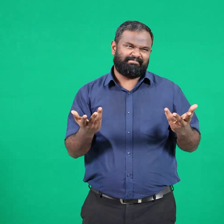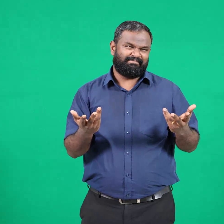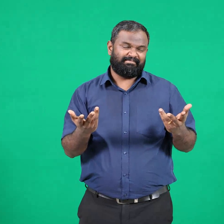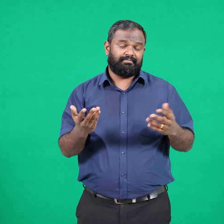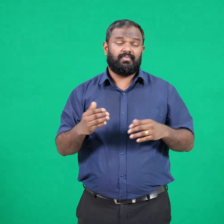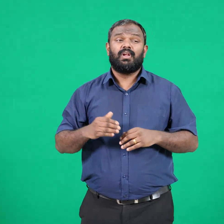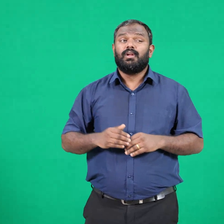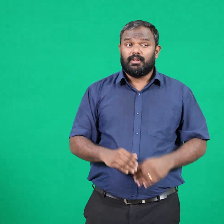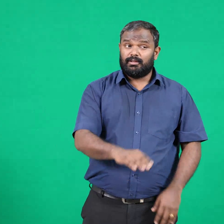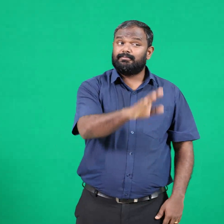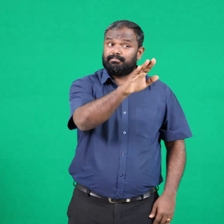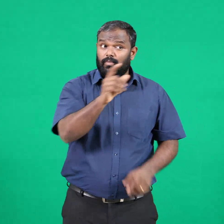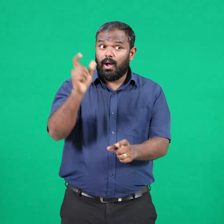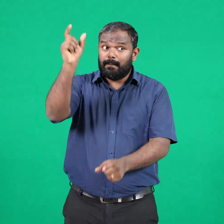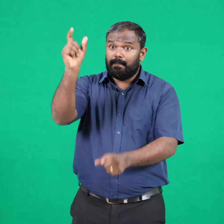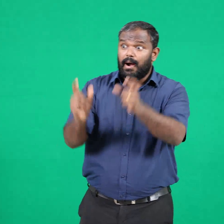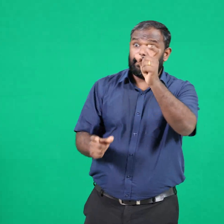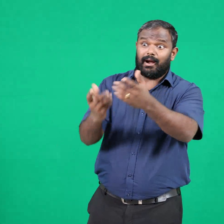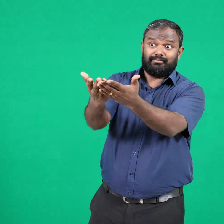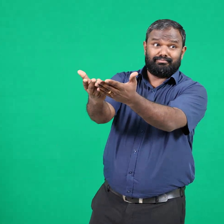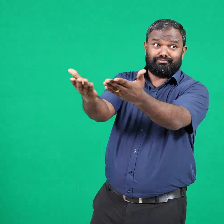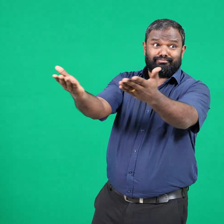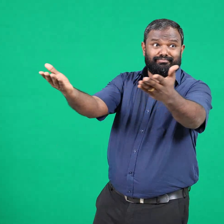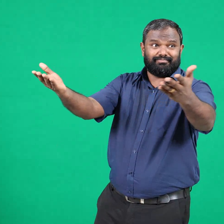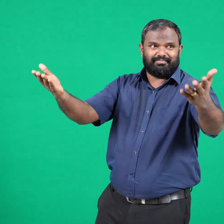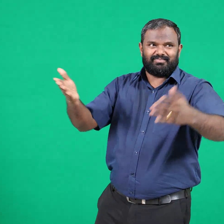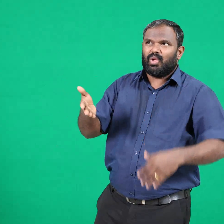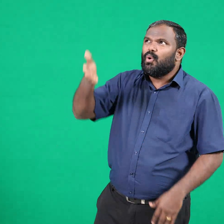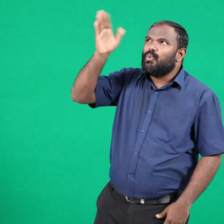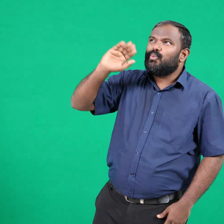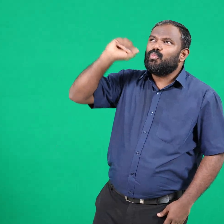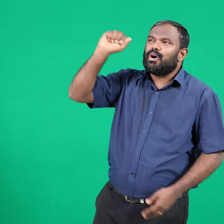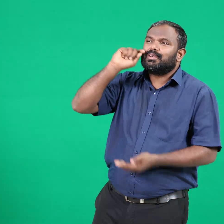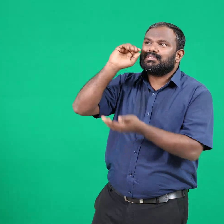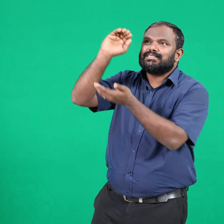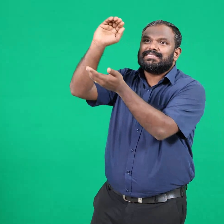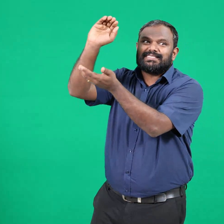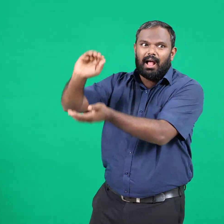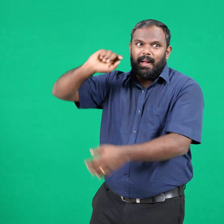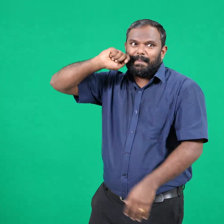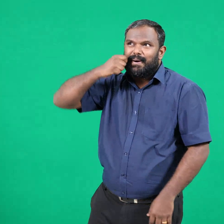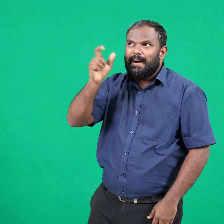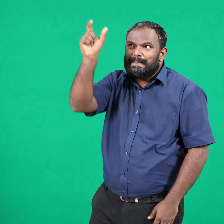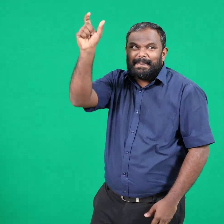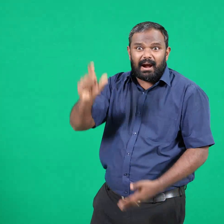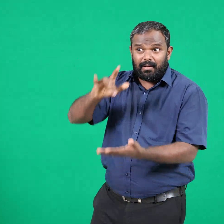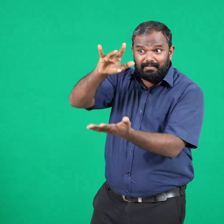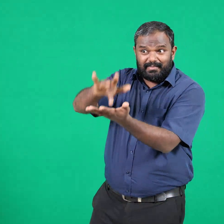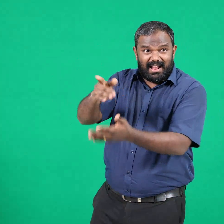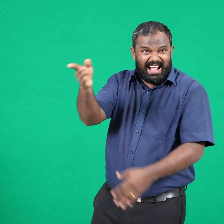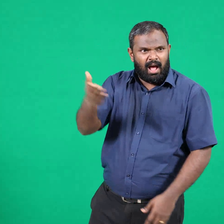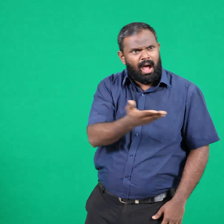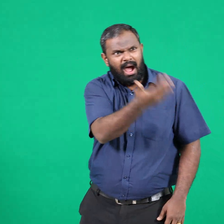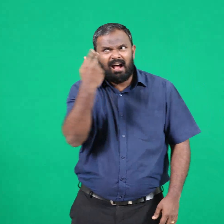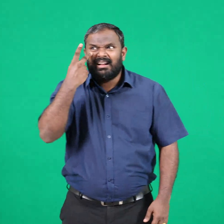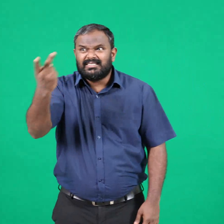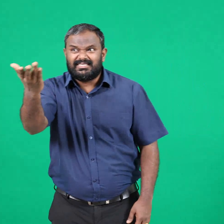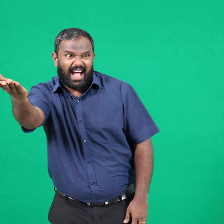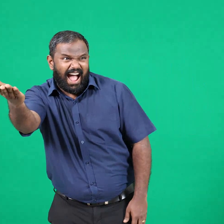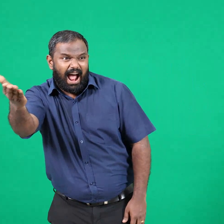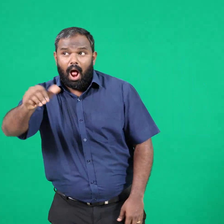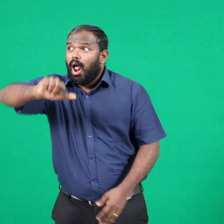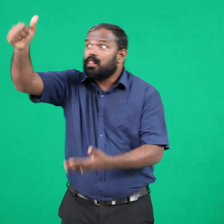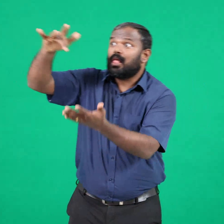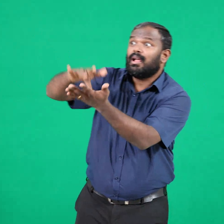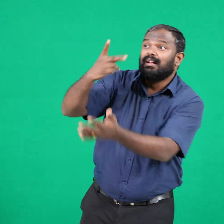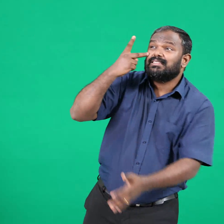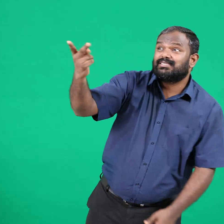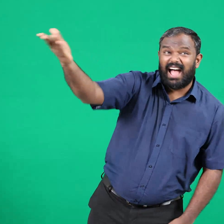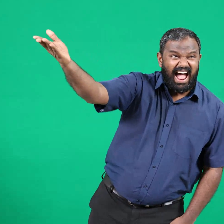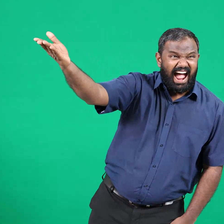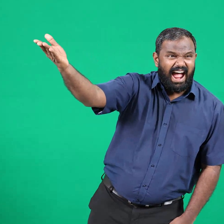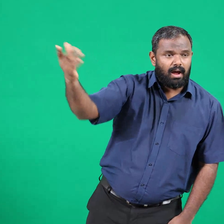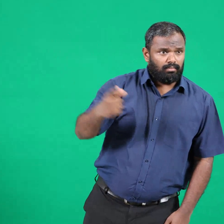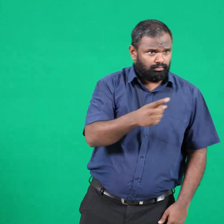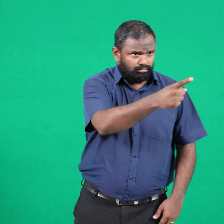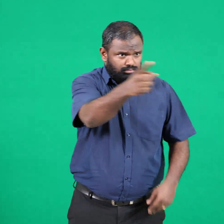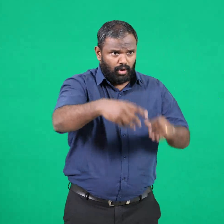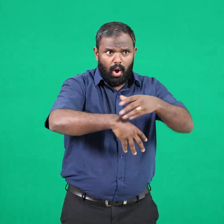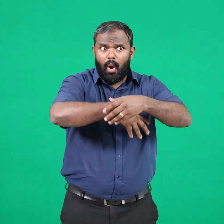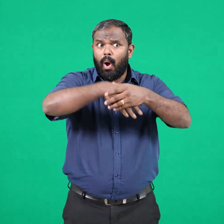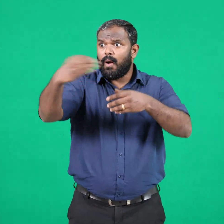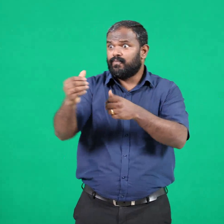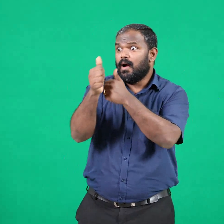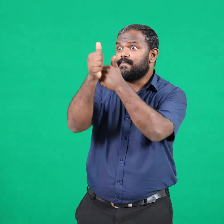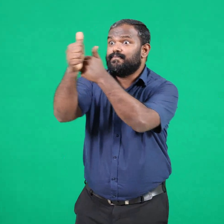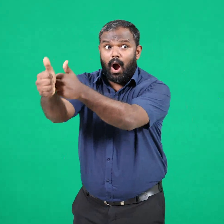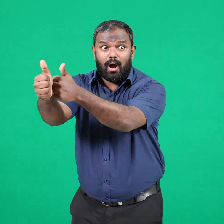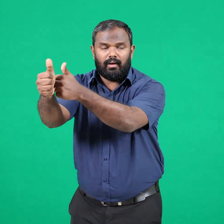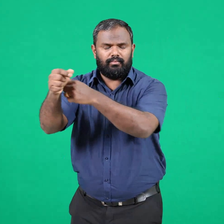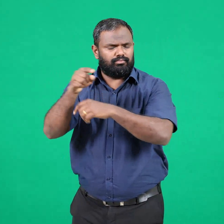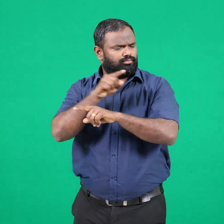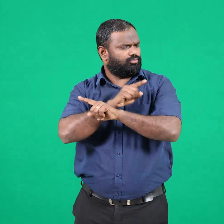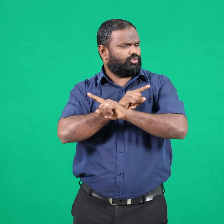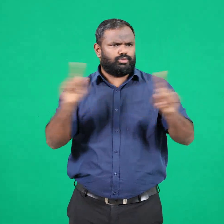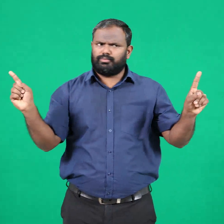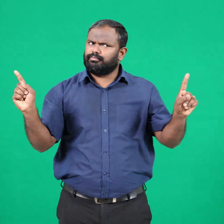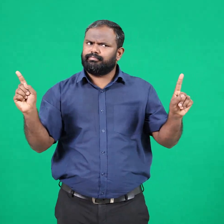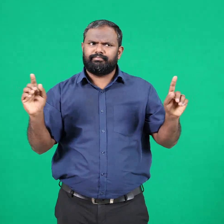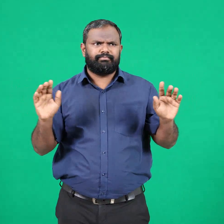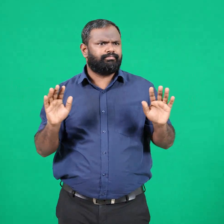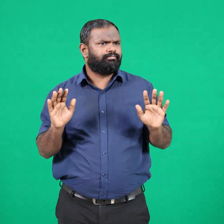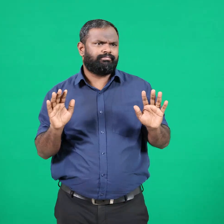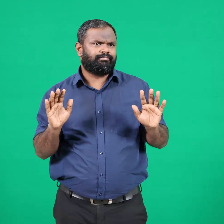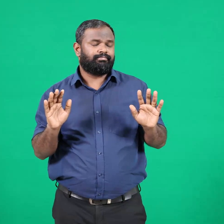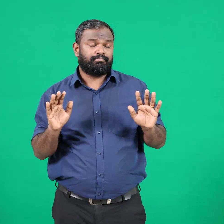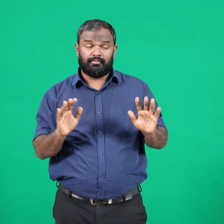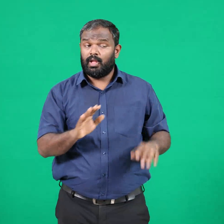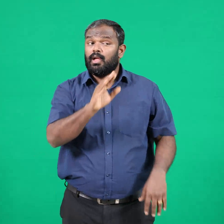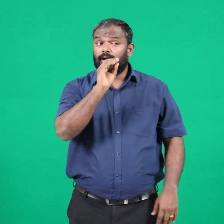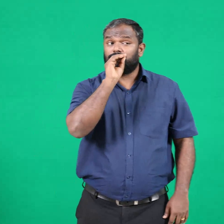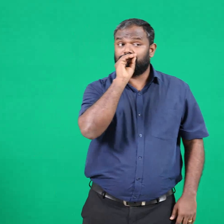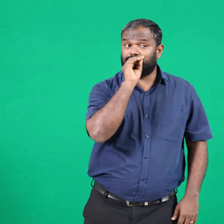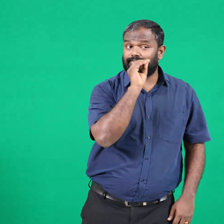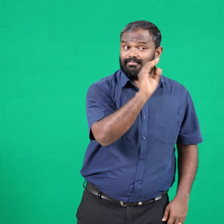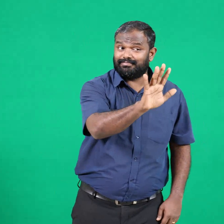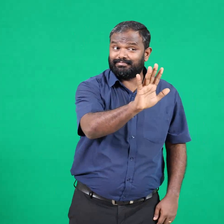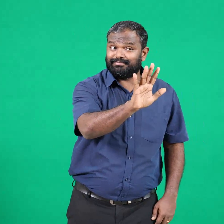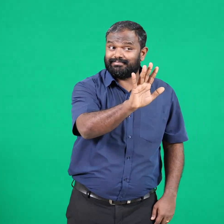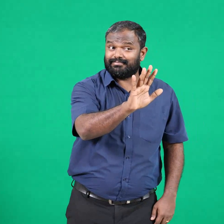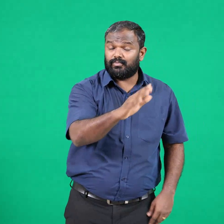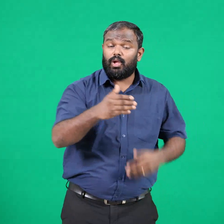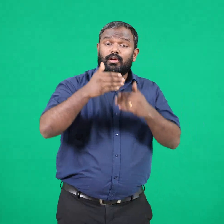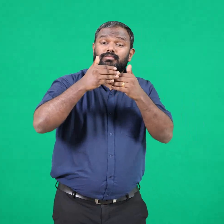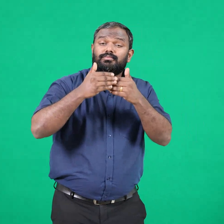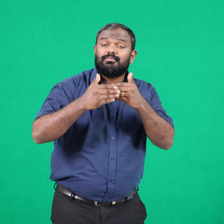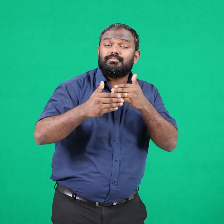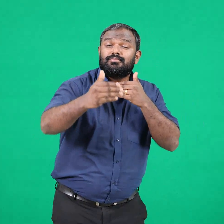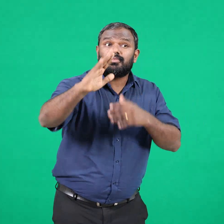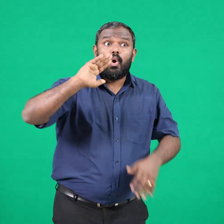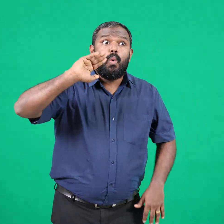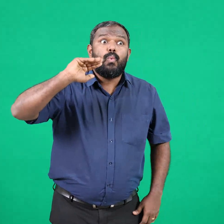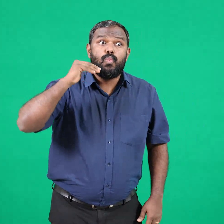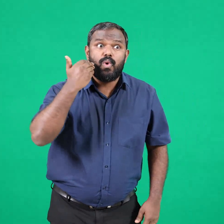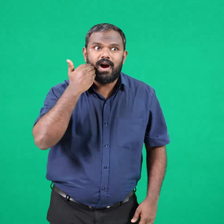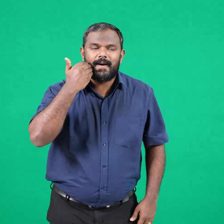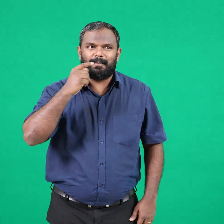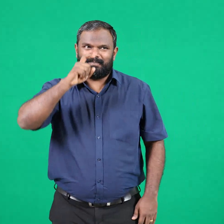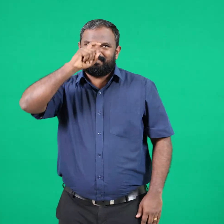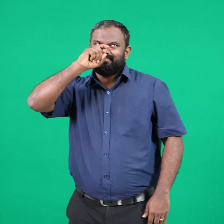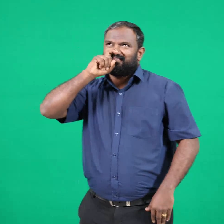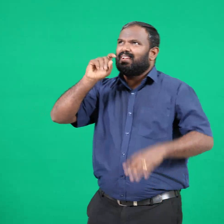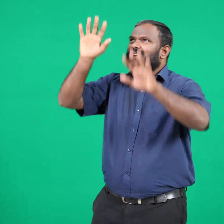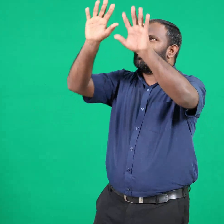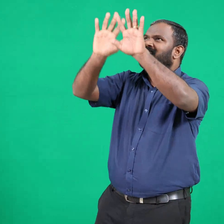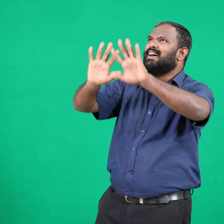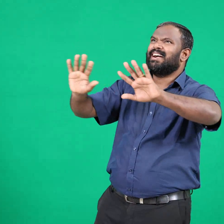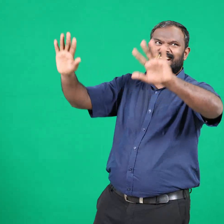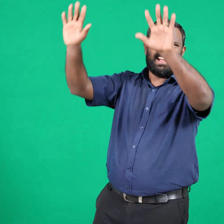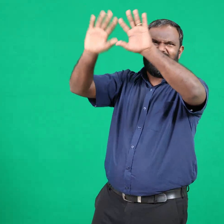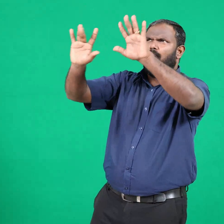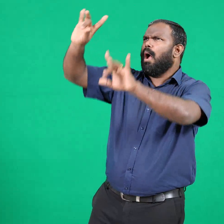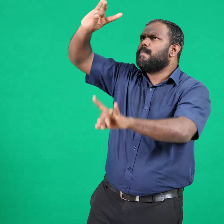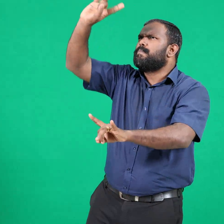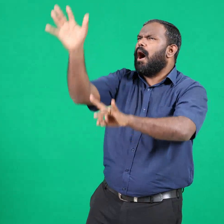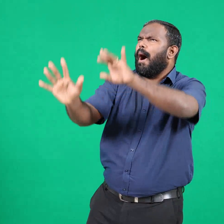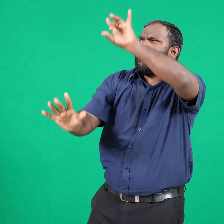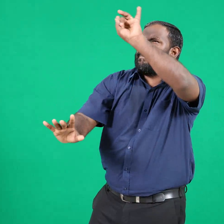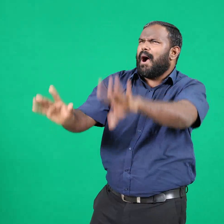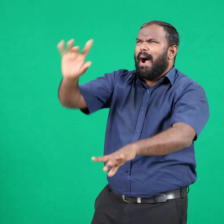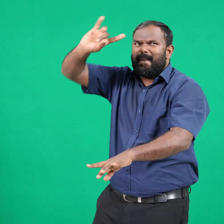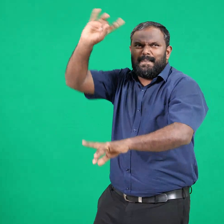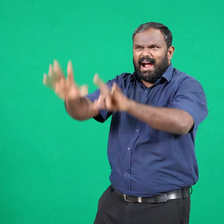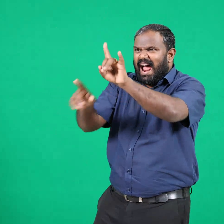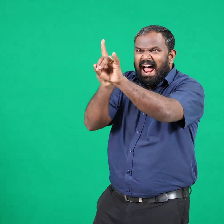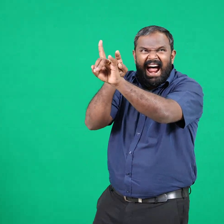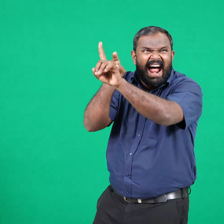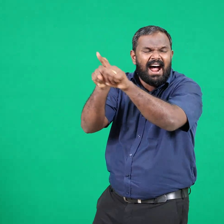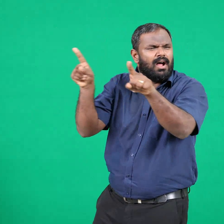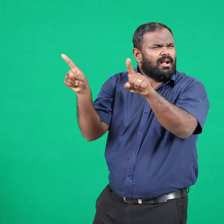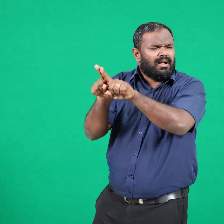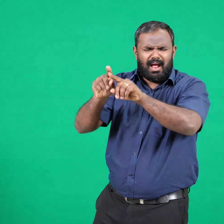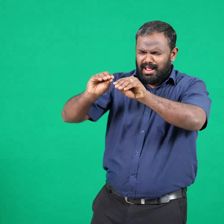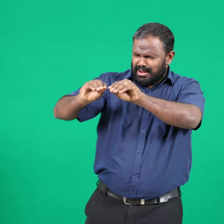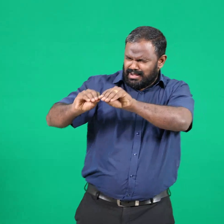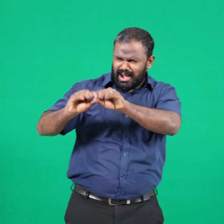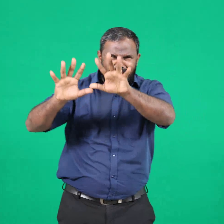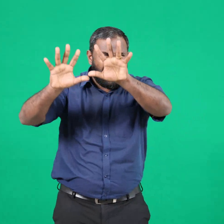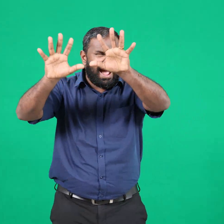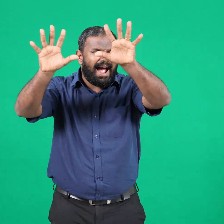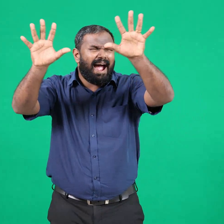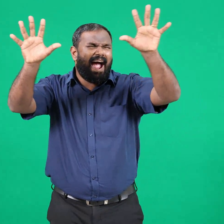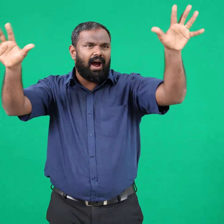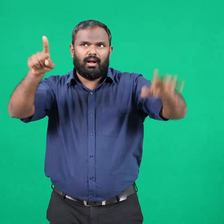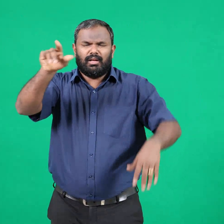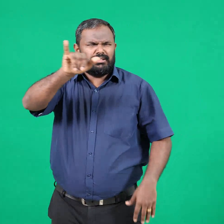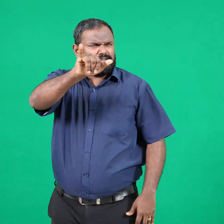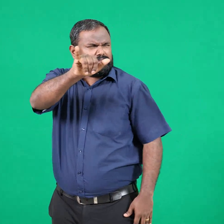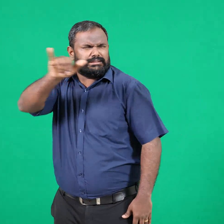People will tell you, ' Look, there He is!' or ' Look, here He is!' Do not go out or chase after them.